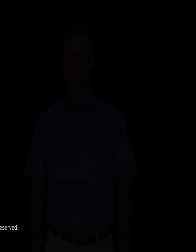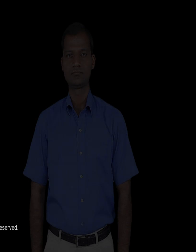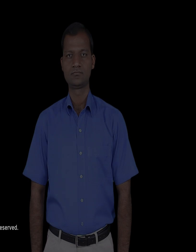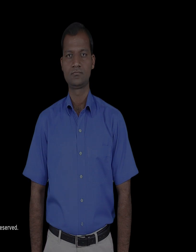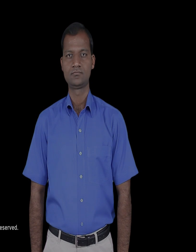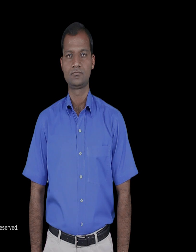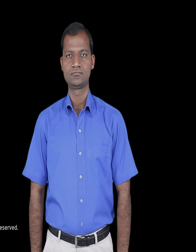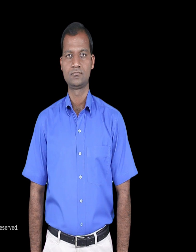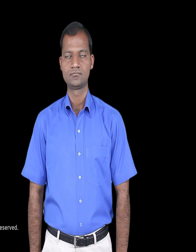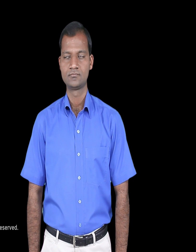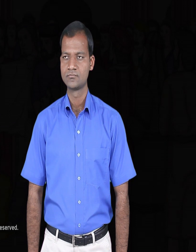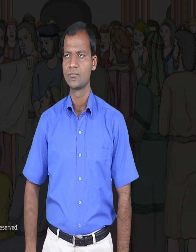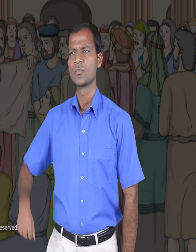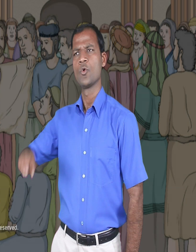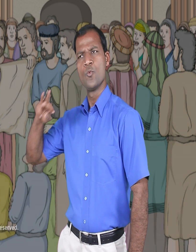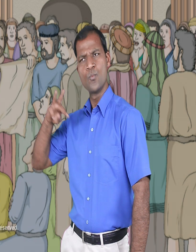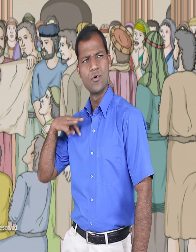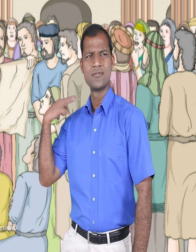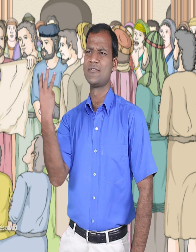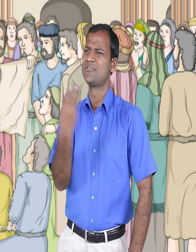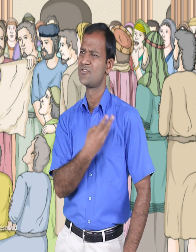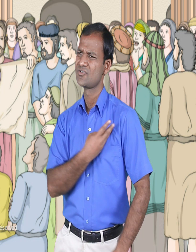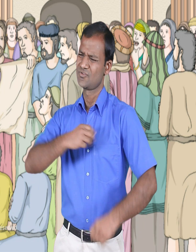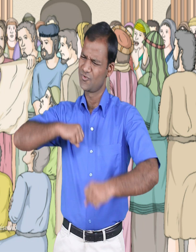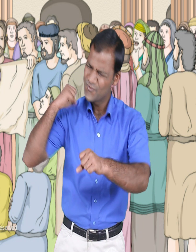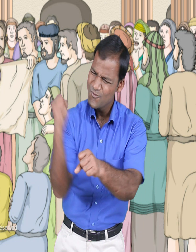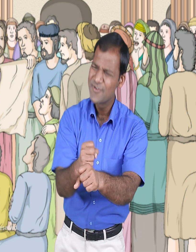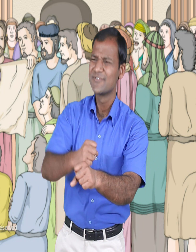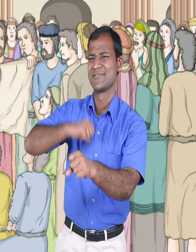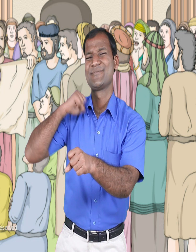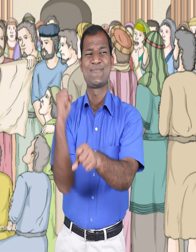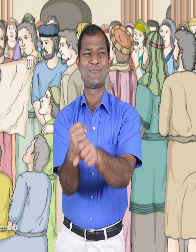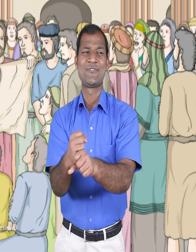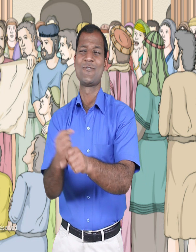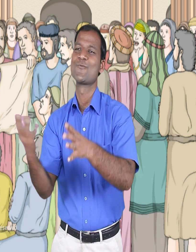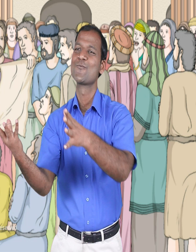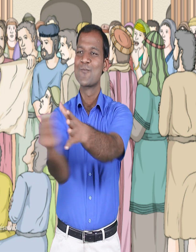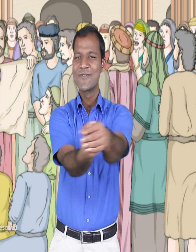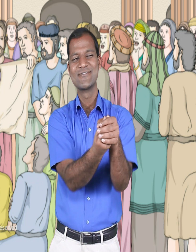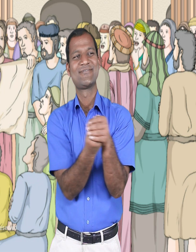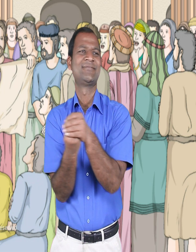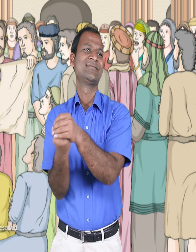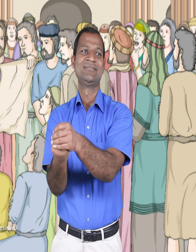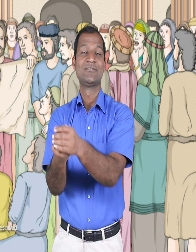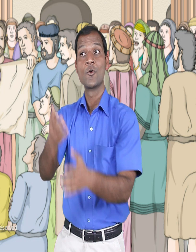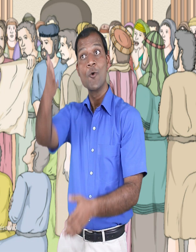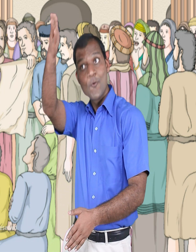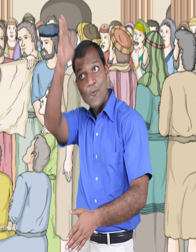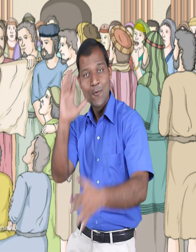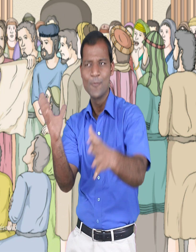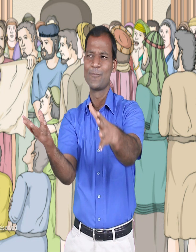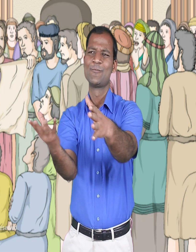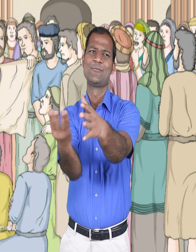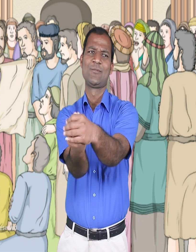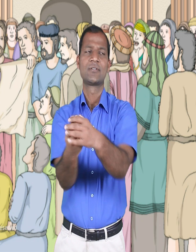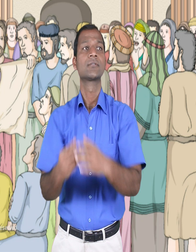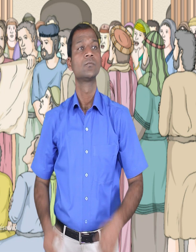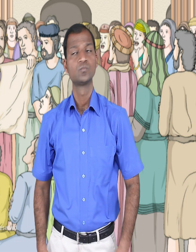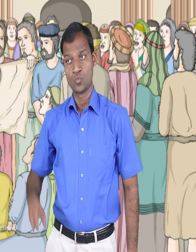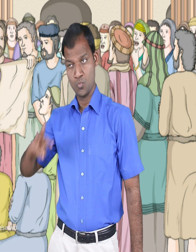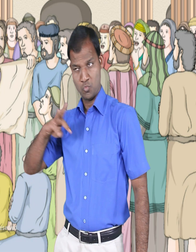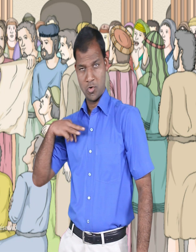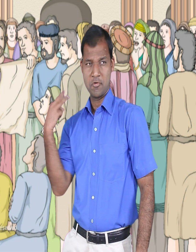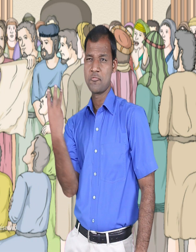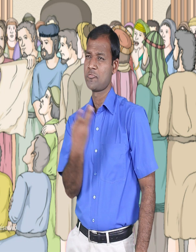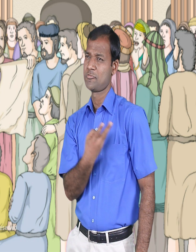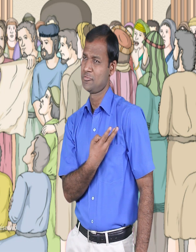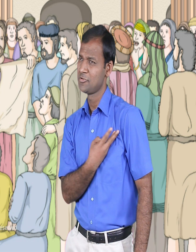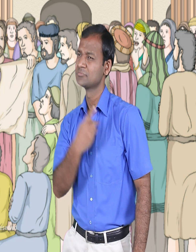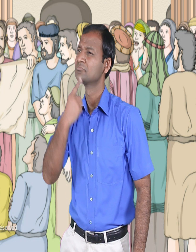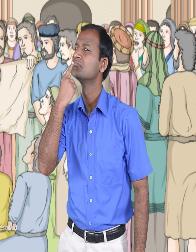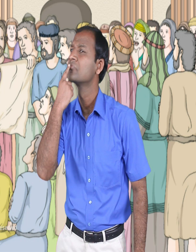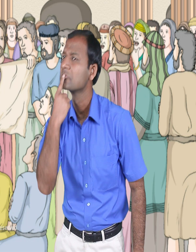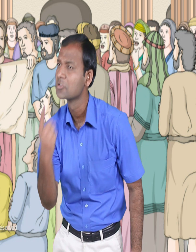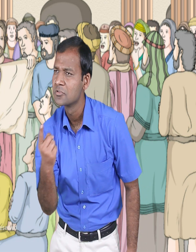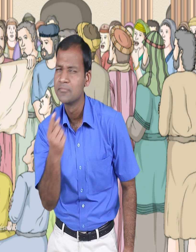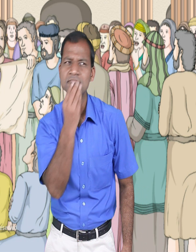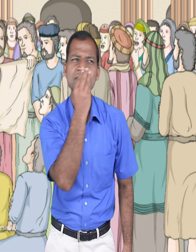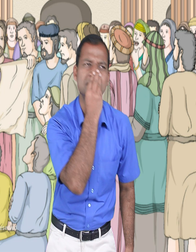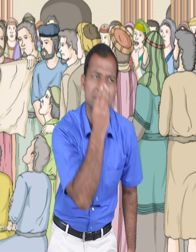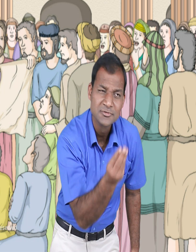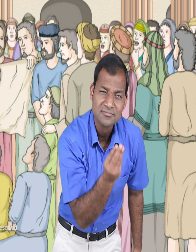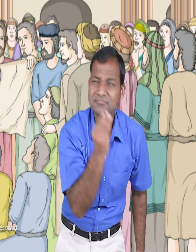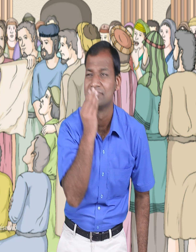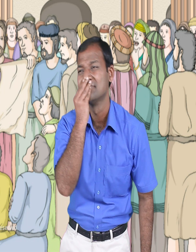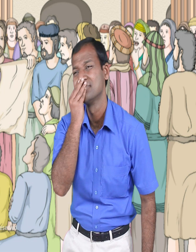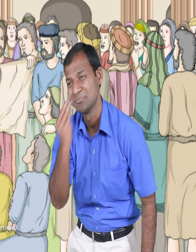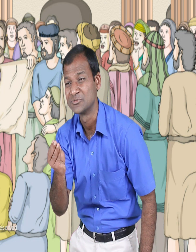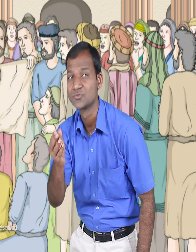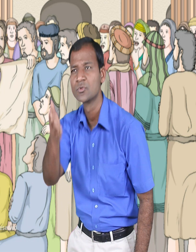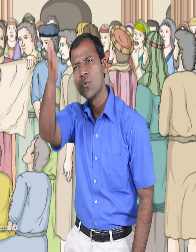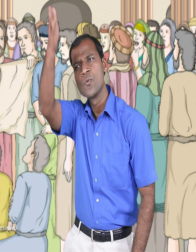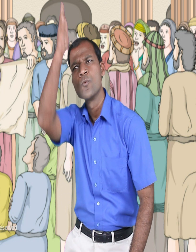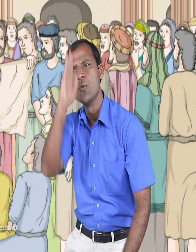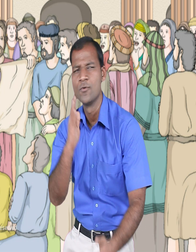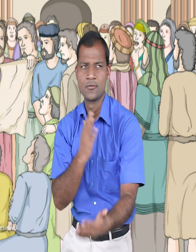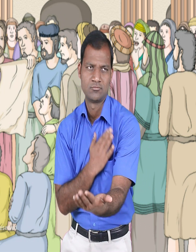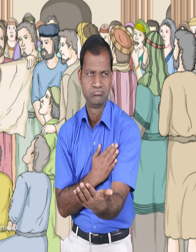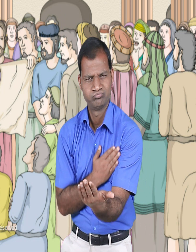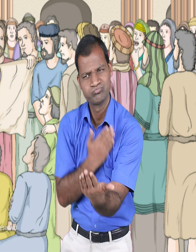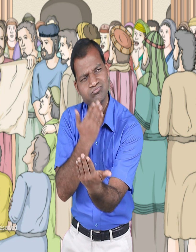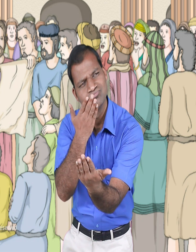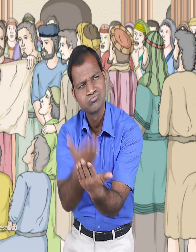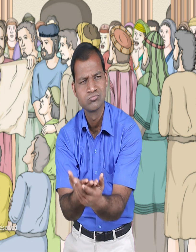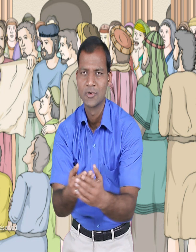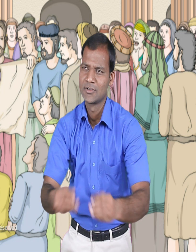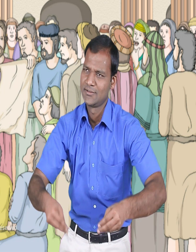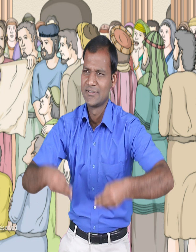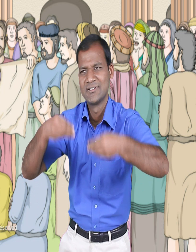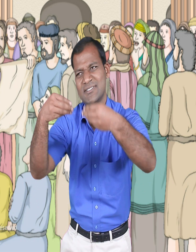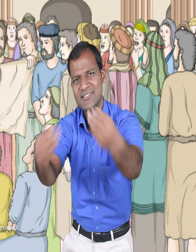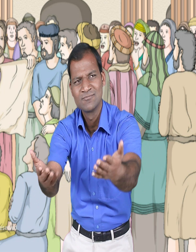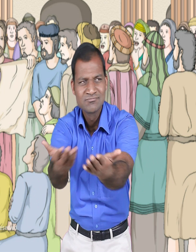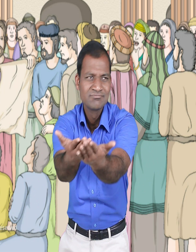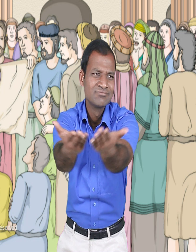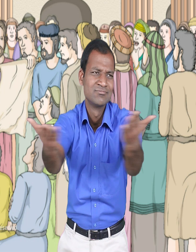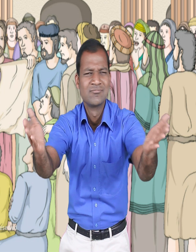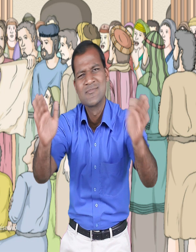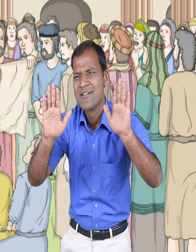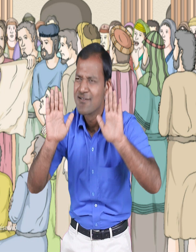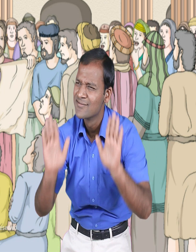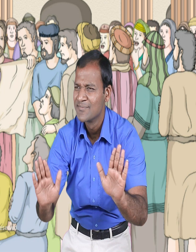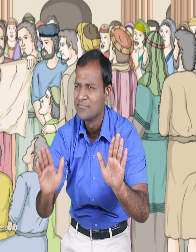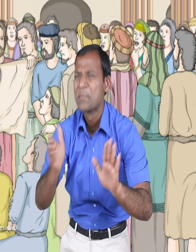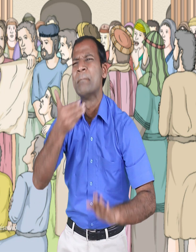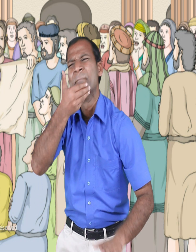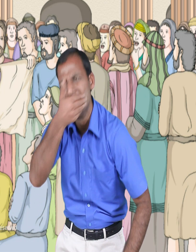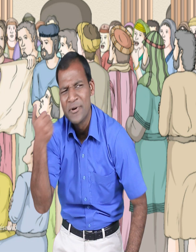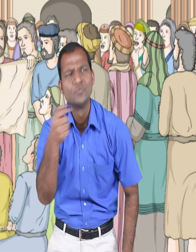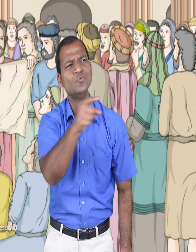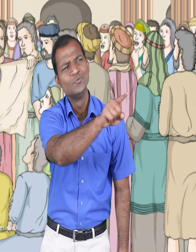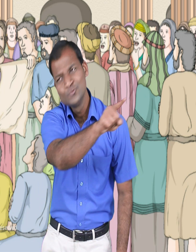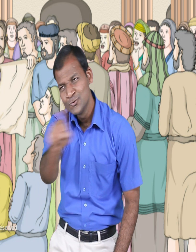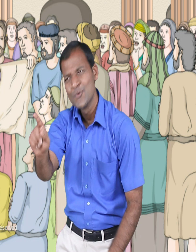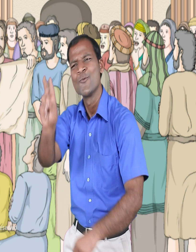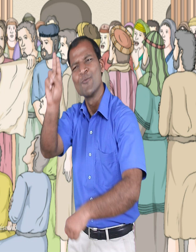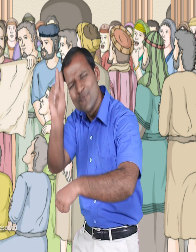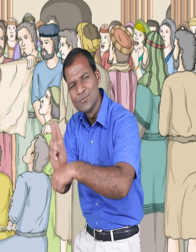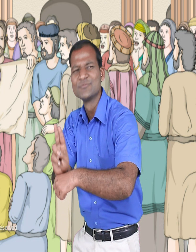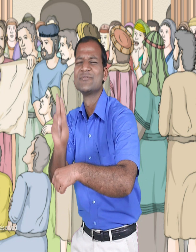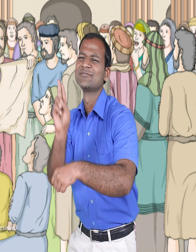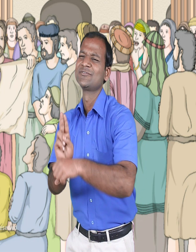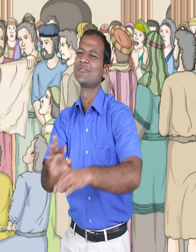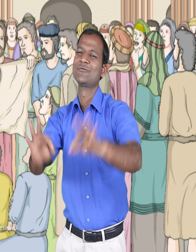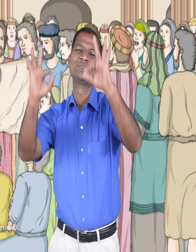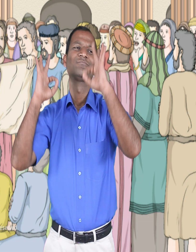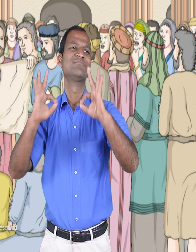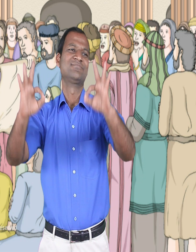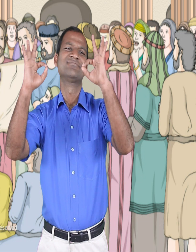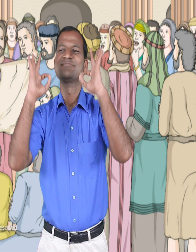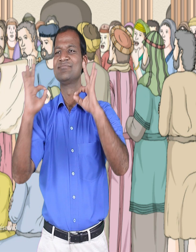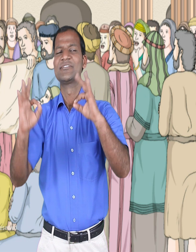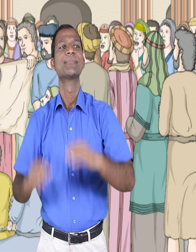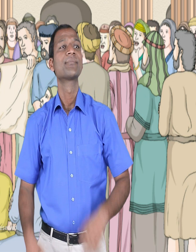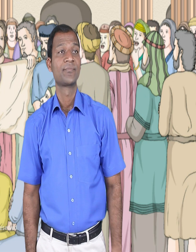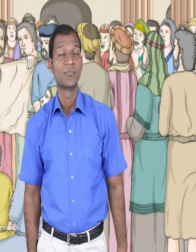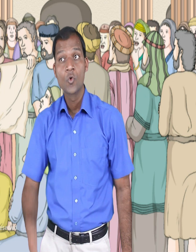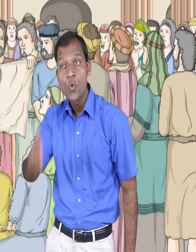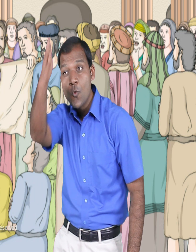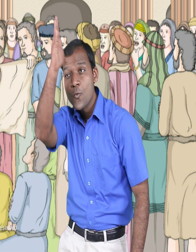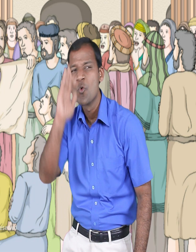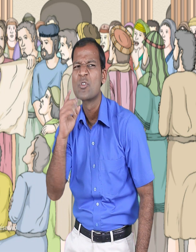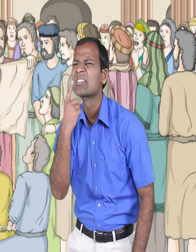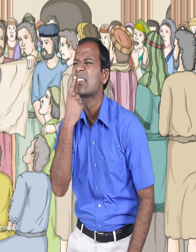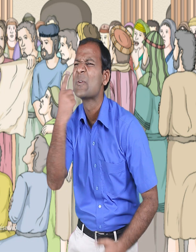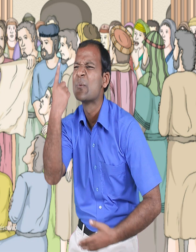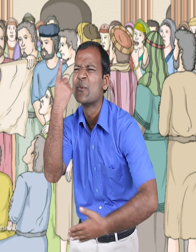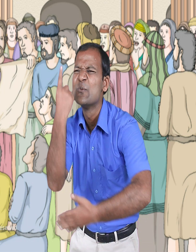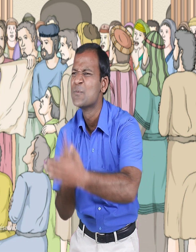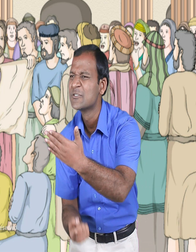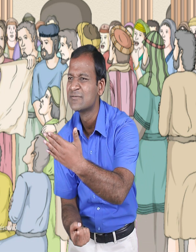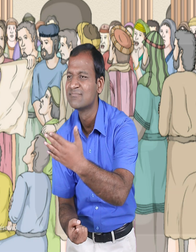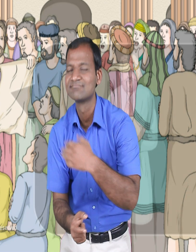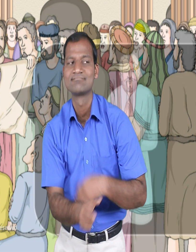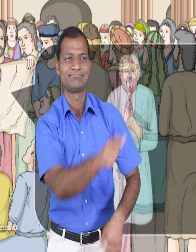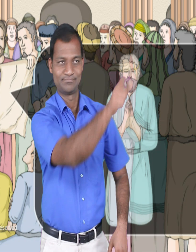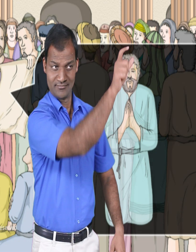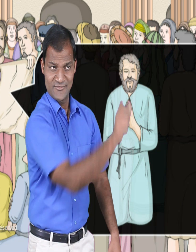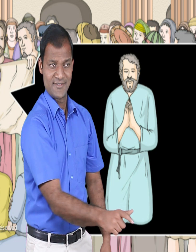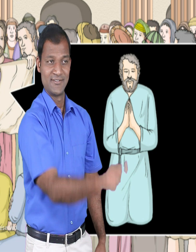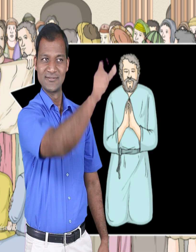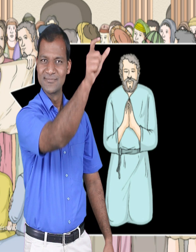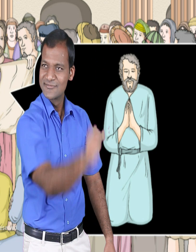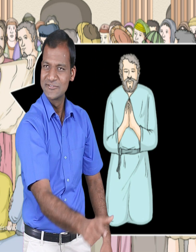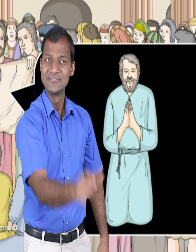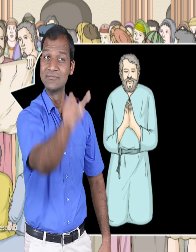As God’s fellow workers, then, we urge you not to receive God’s grace in vain.